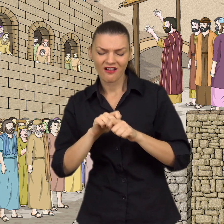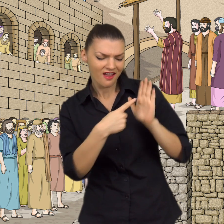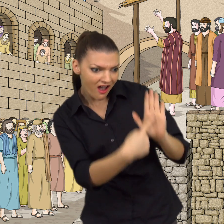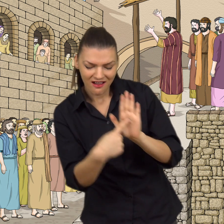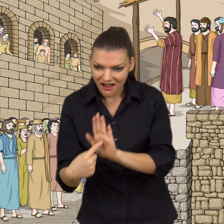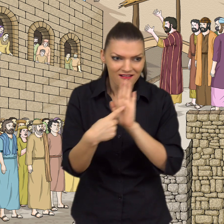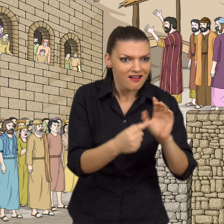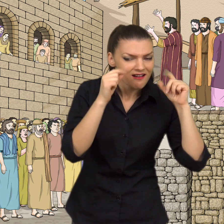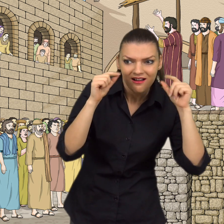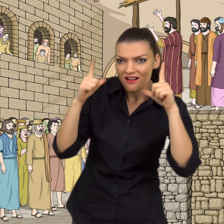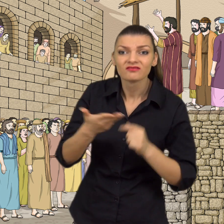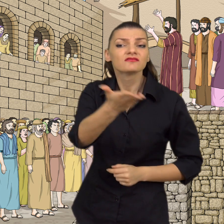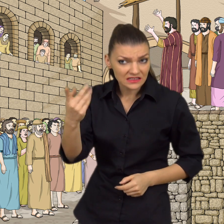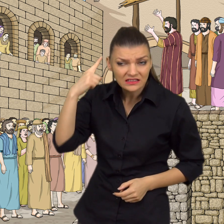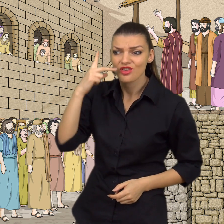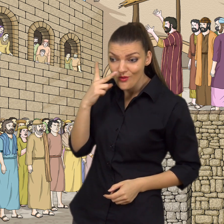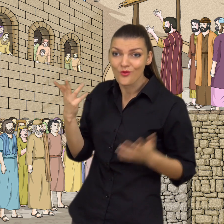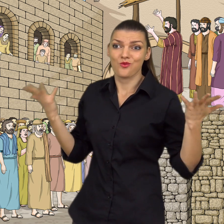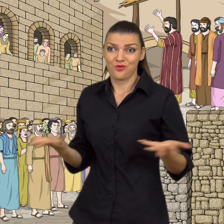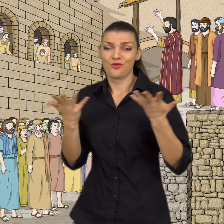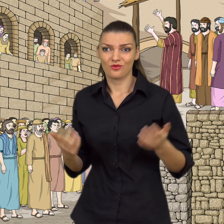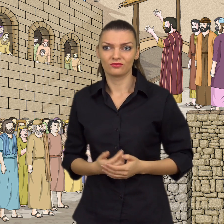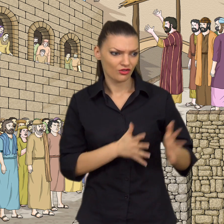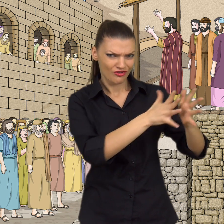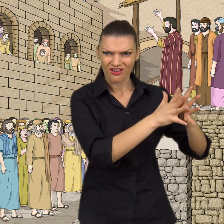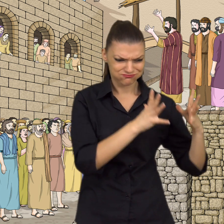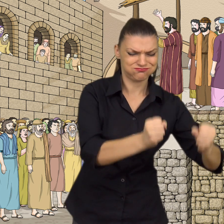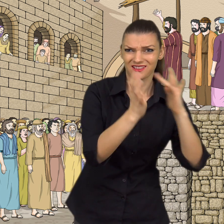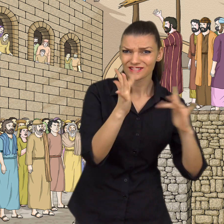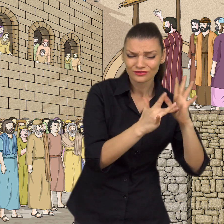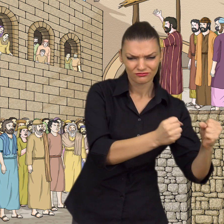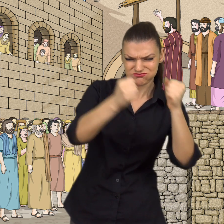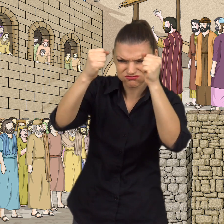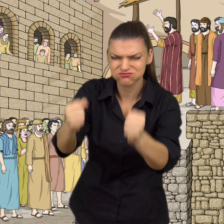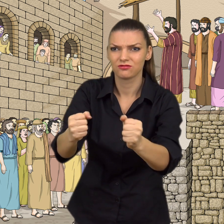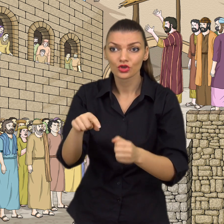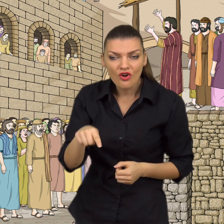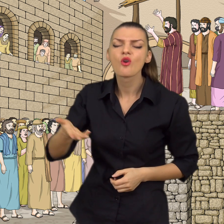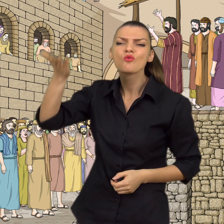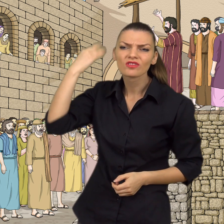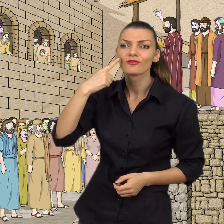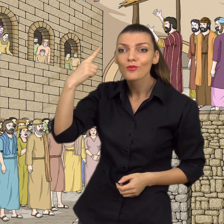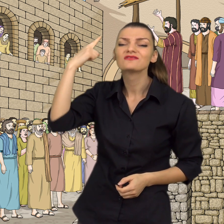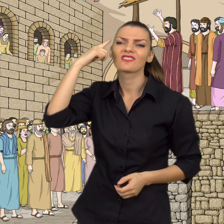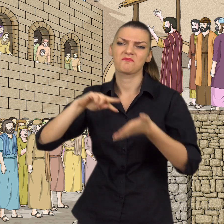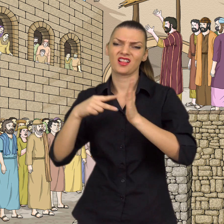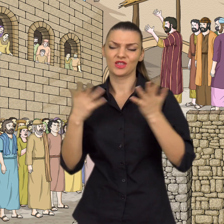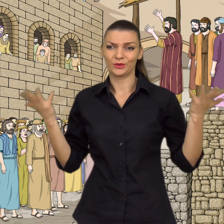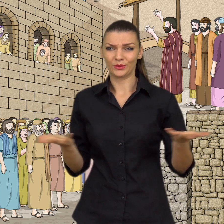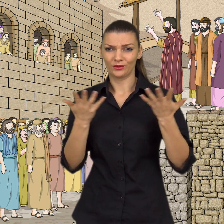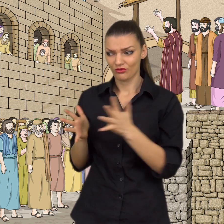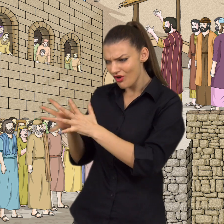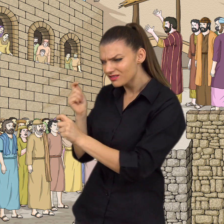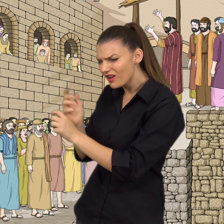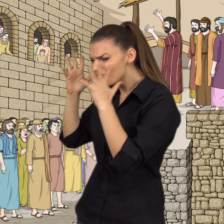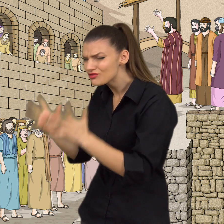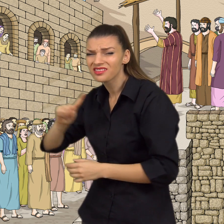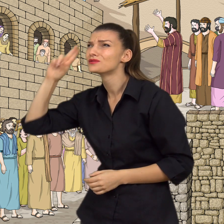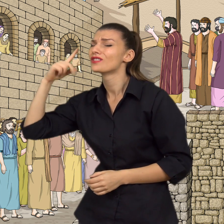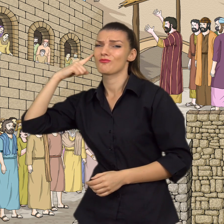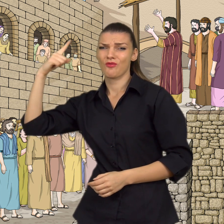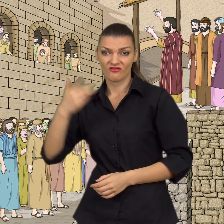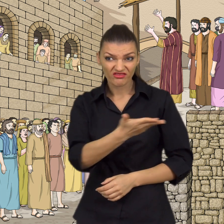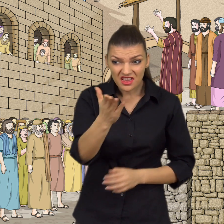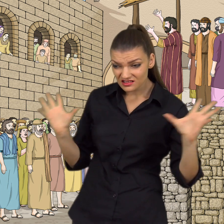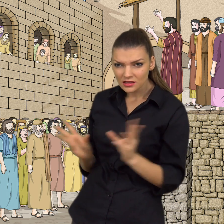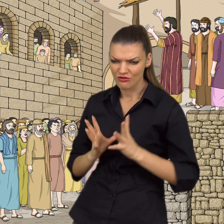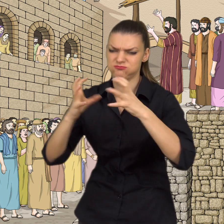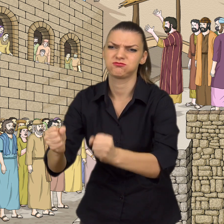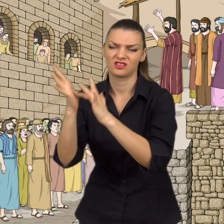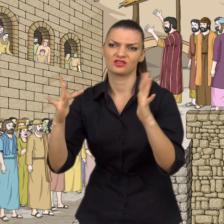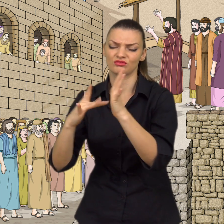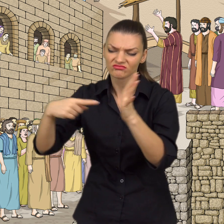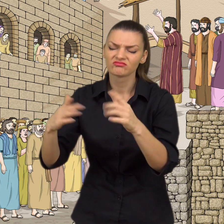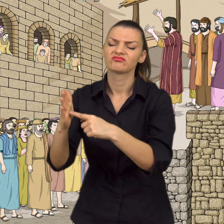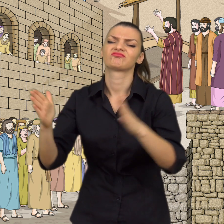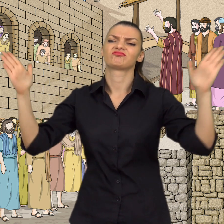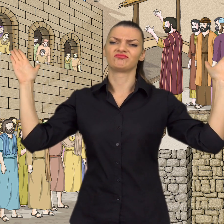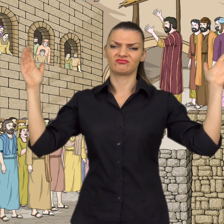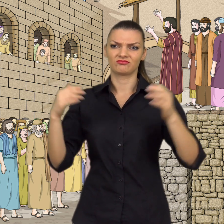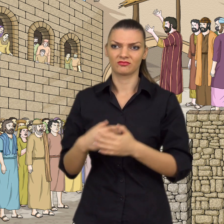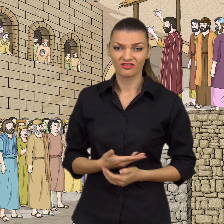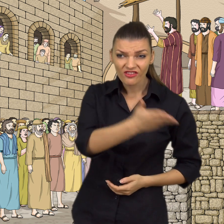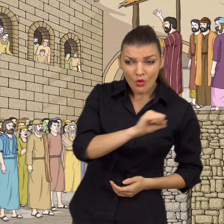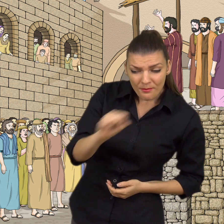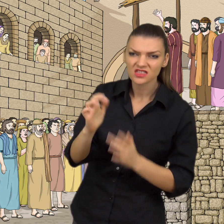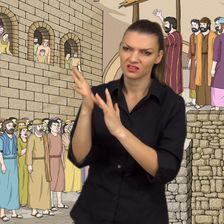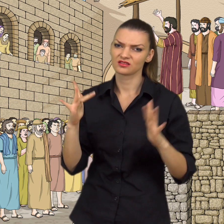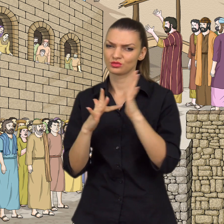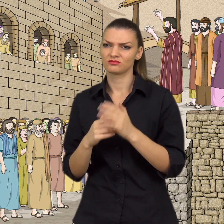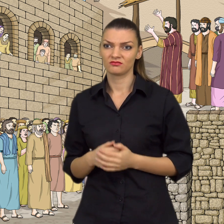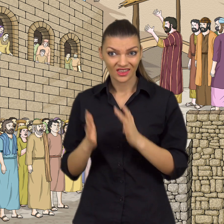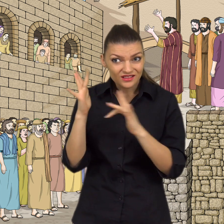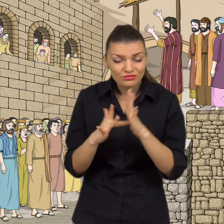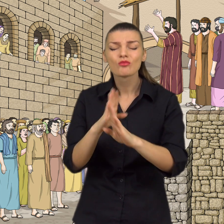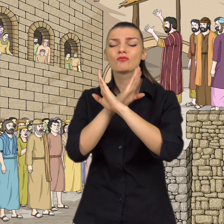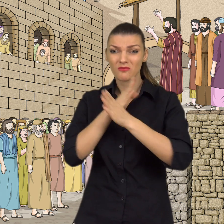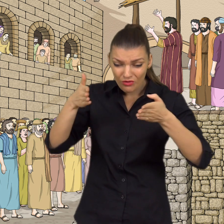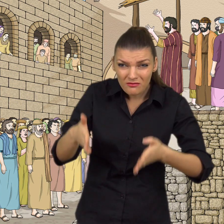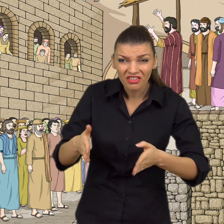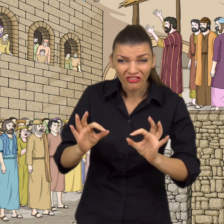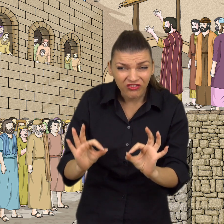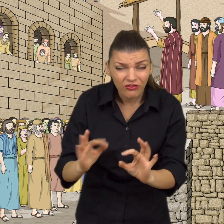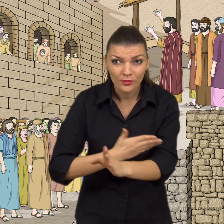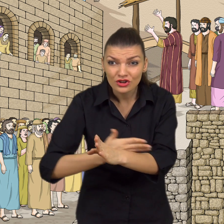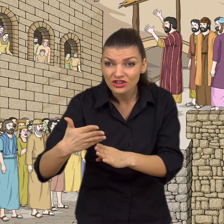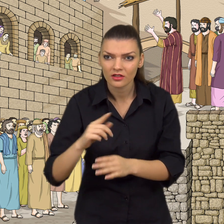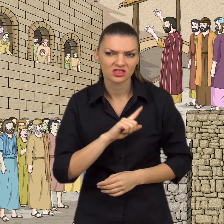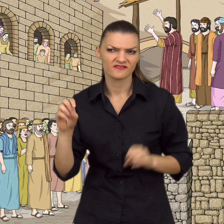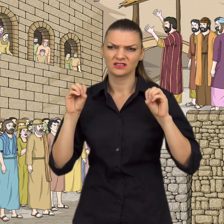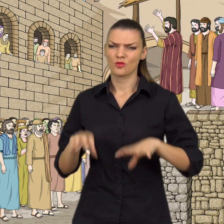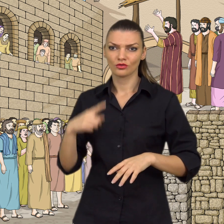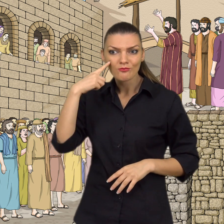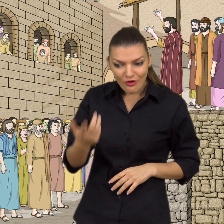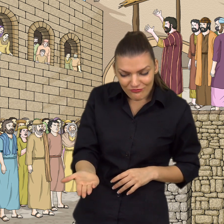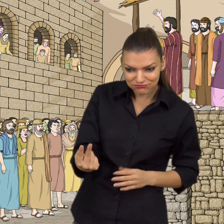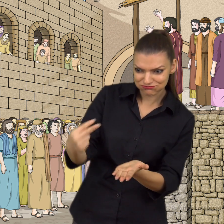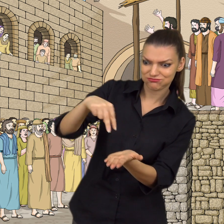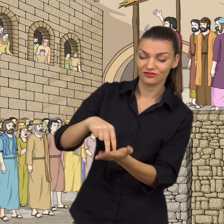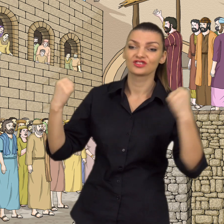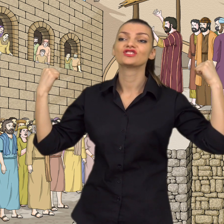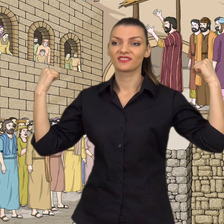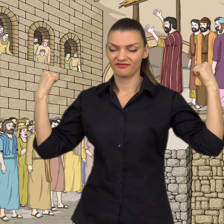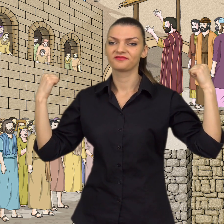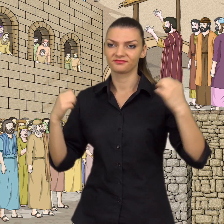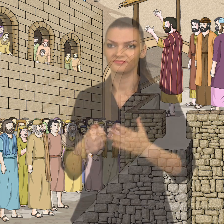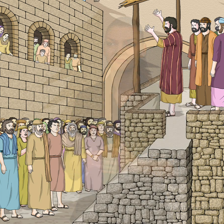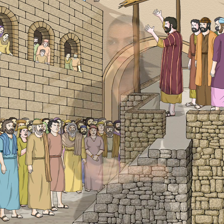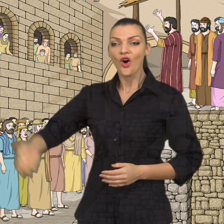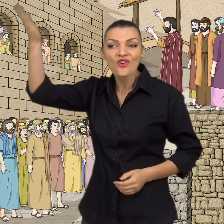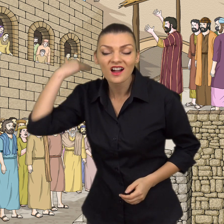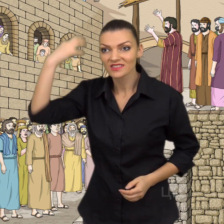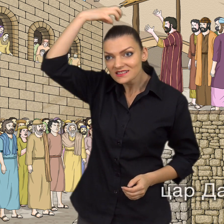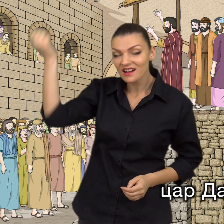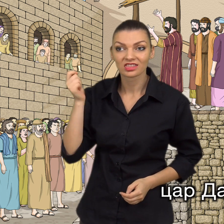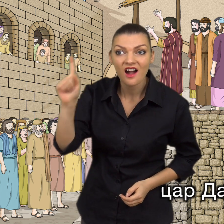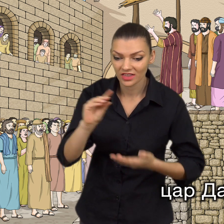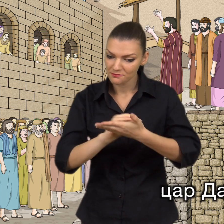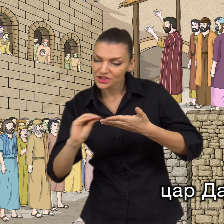He was delivered up by God’s set plan and foreknowledge, and you, by the hands of the lawless, put Him to death by nailing Him to the cross. But God raised Him from the dead, releasing Him from the agony of death, because it was impossible for Him to be held in its clutches.